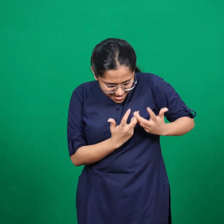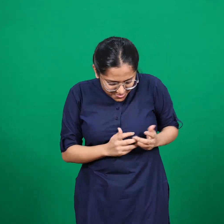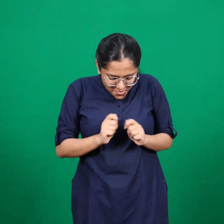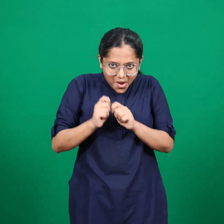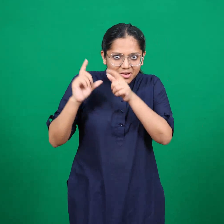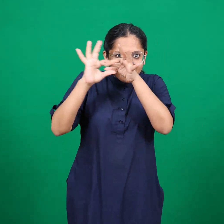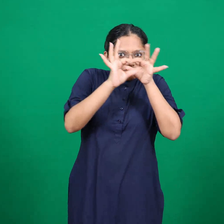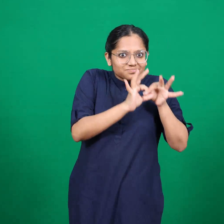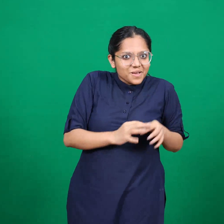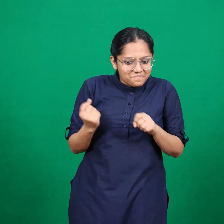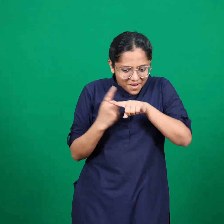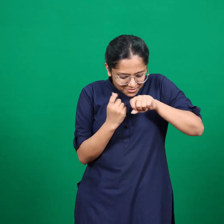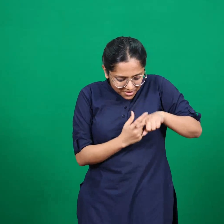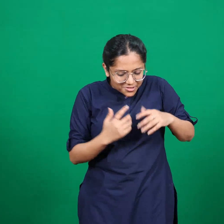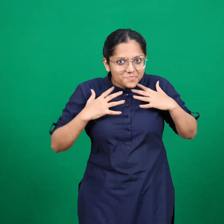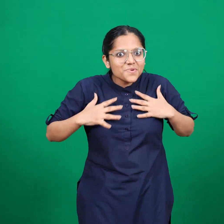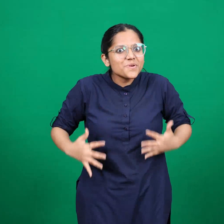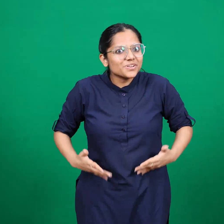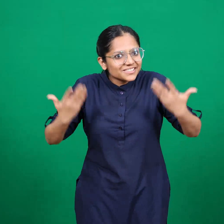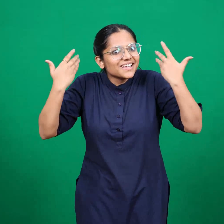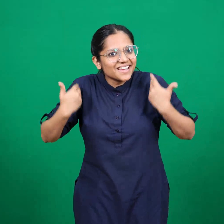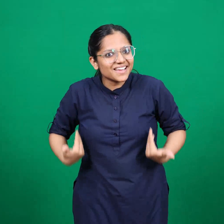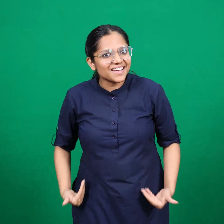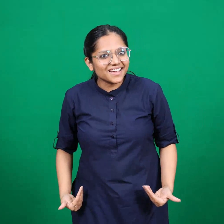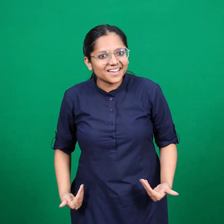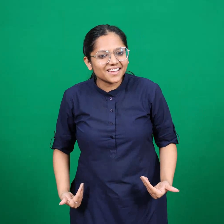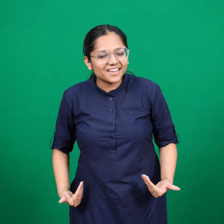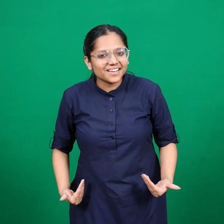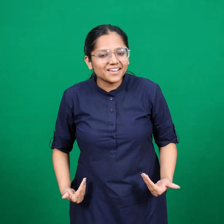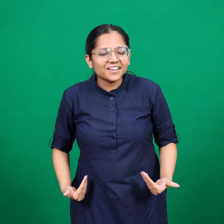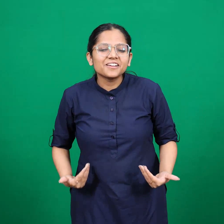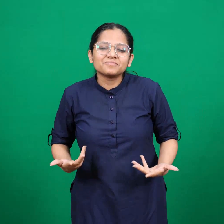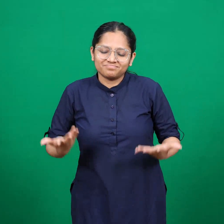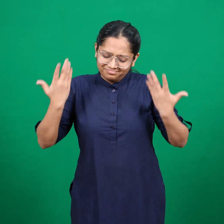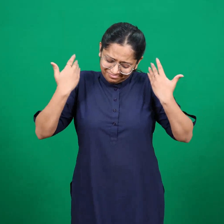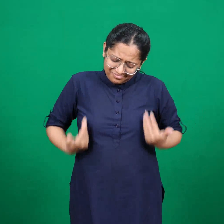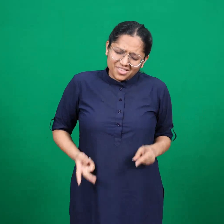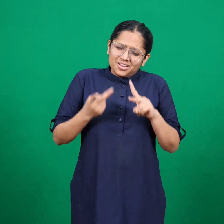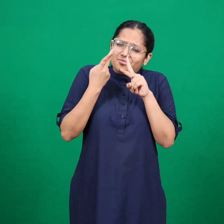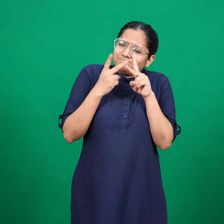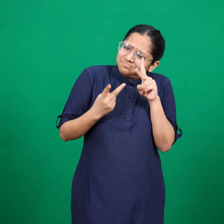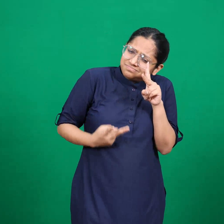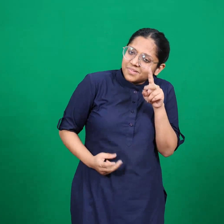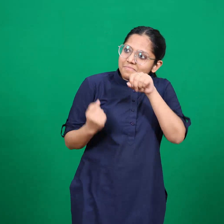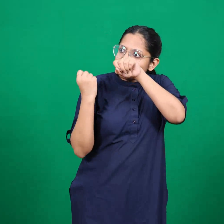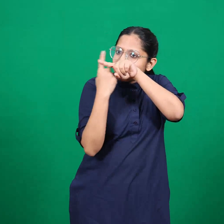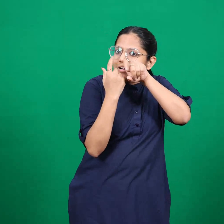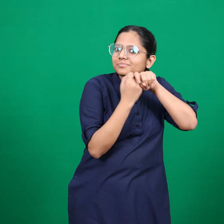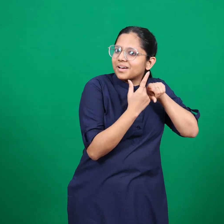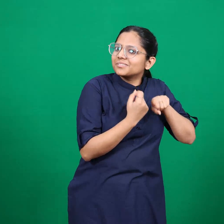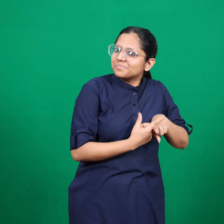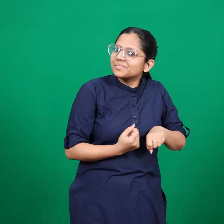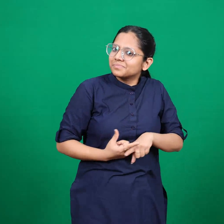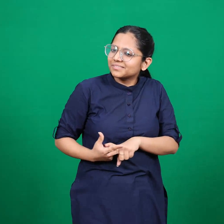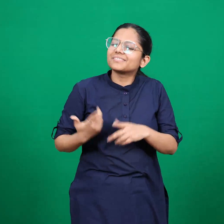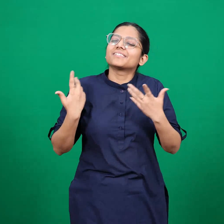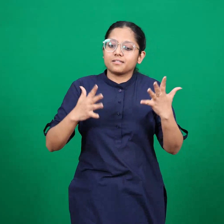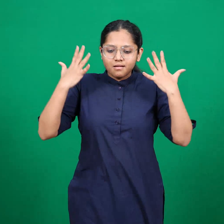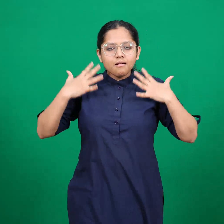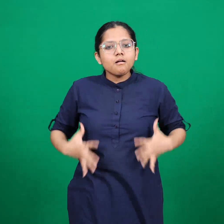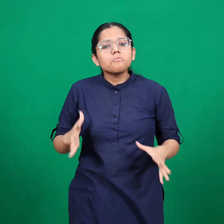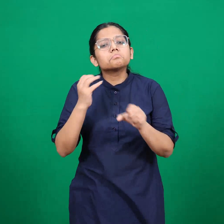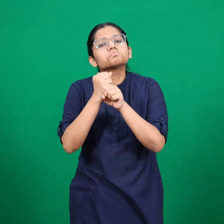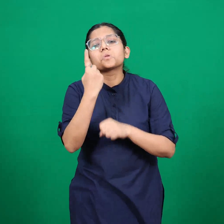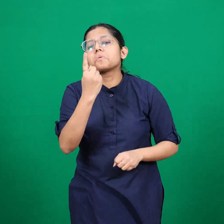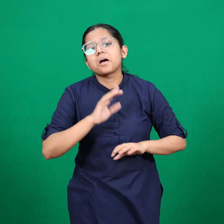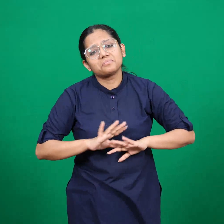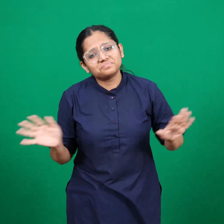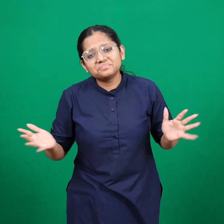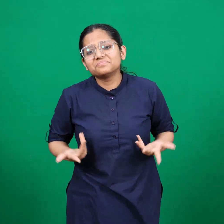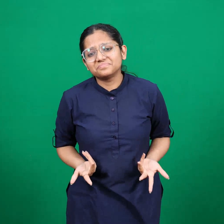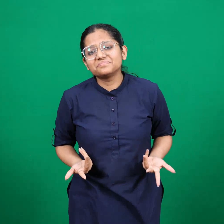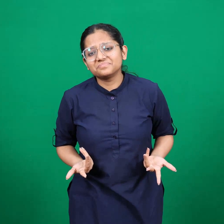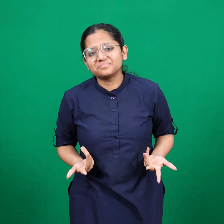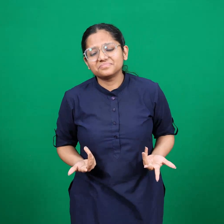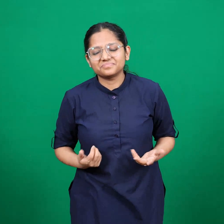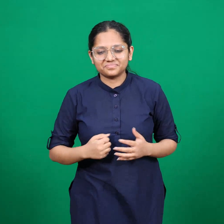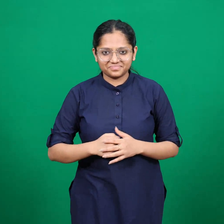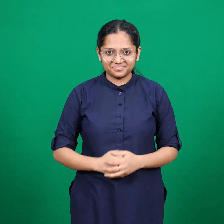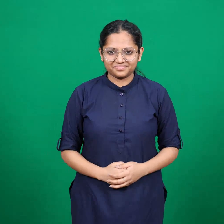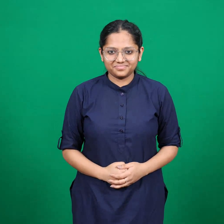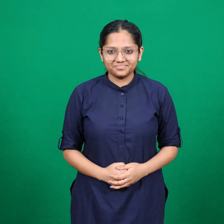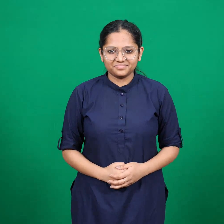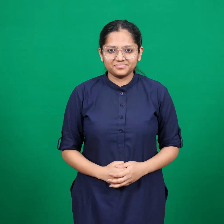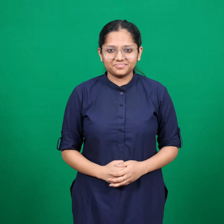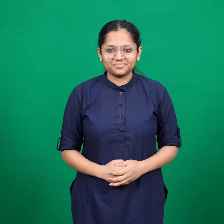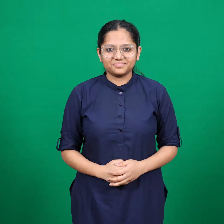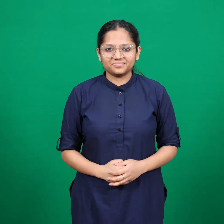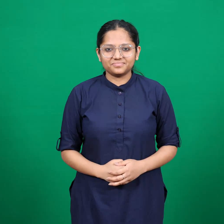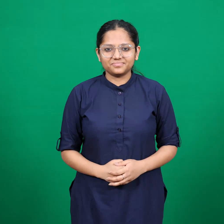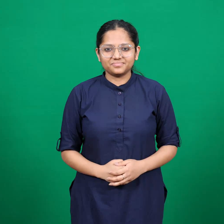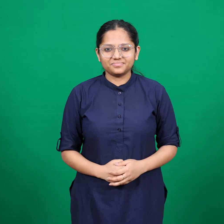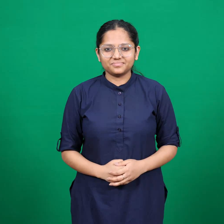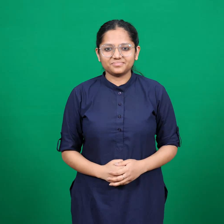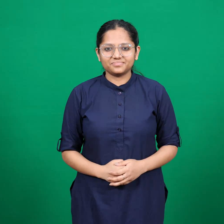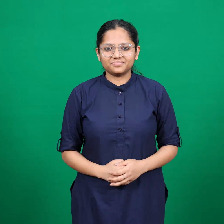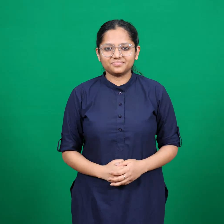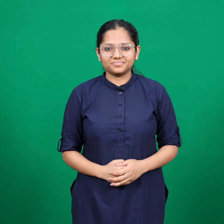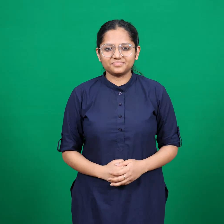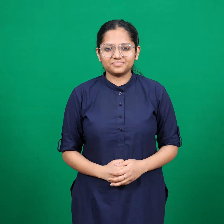As it is, there are many parts, but one body.